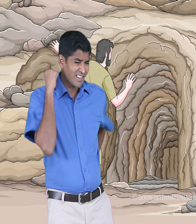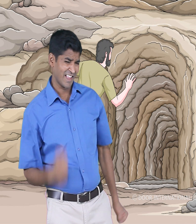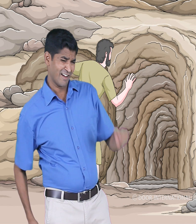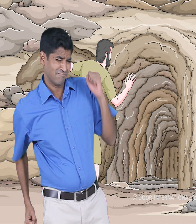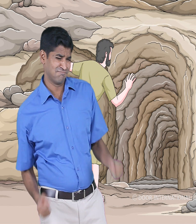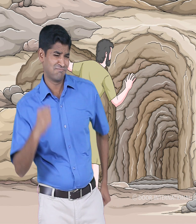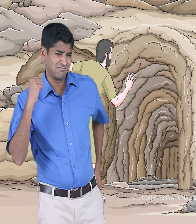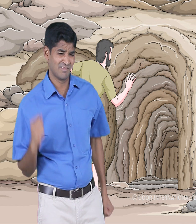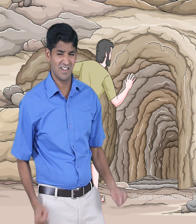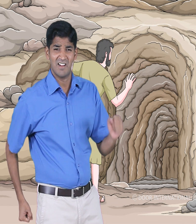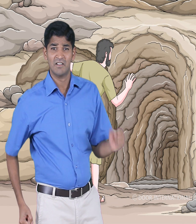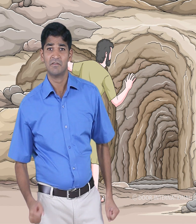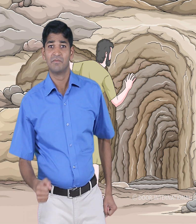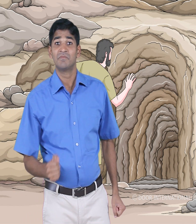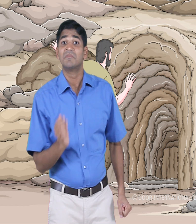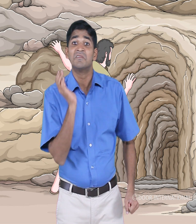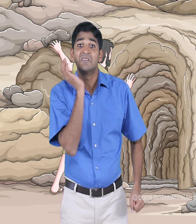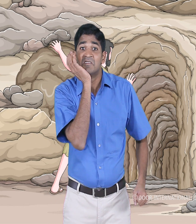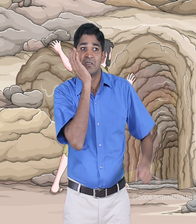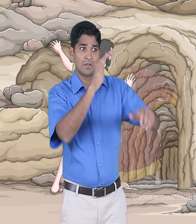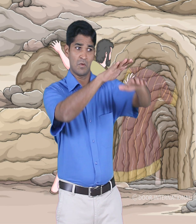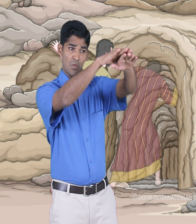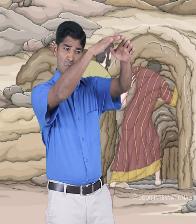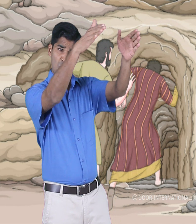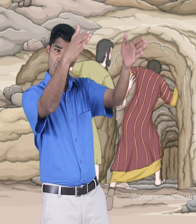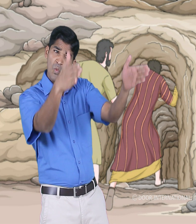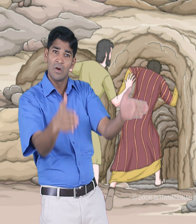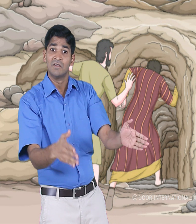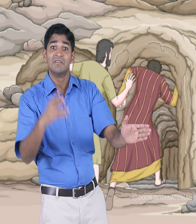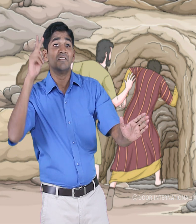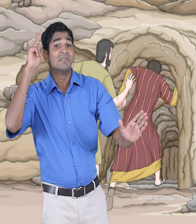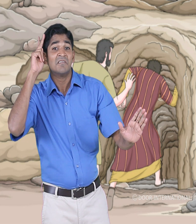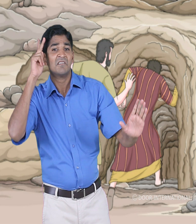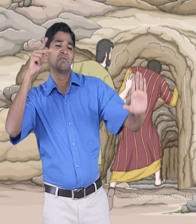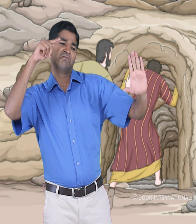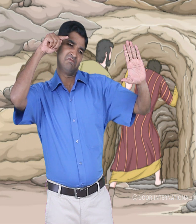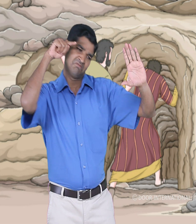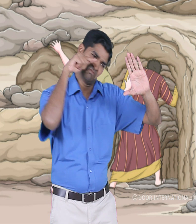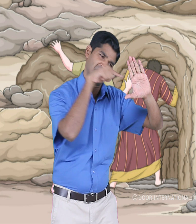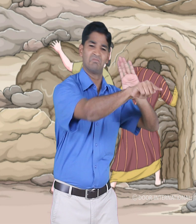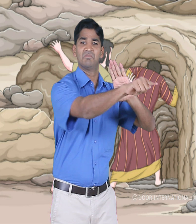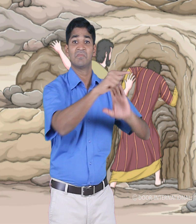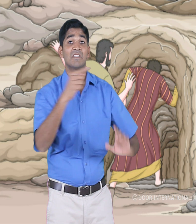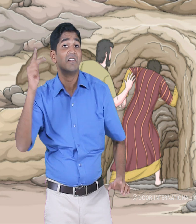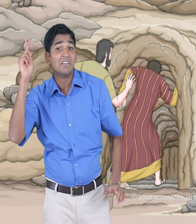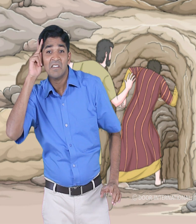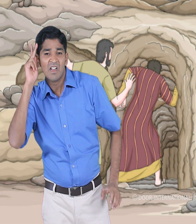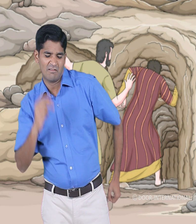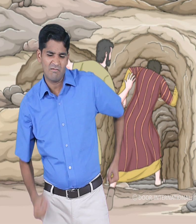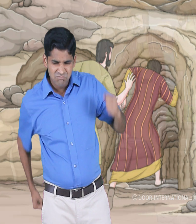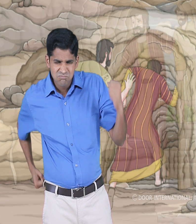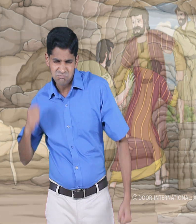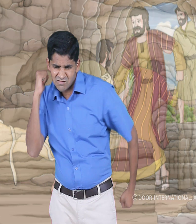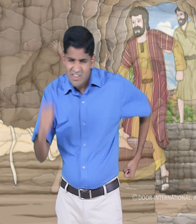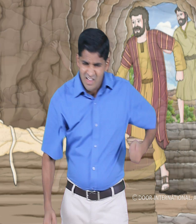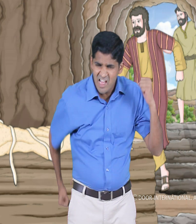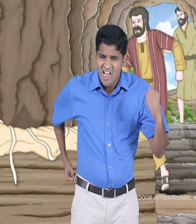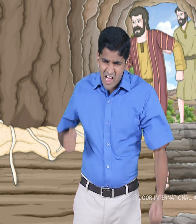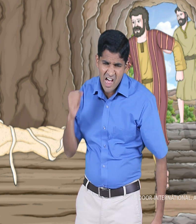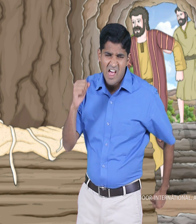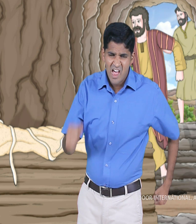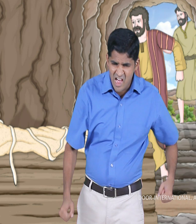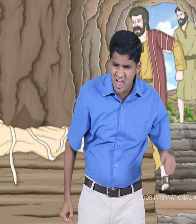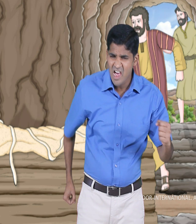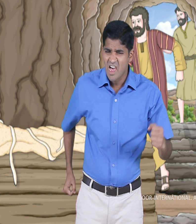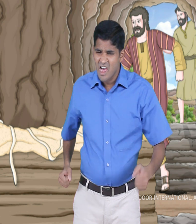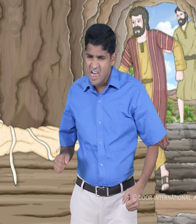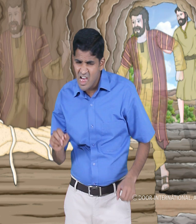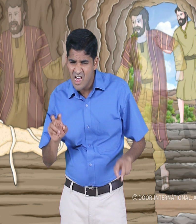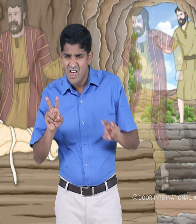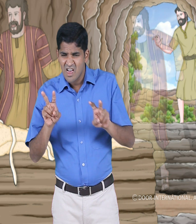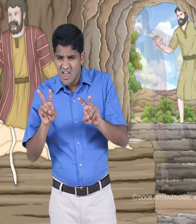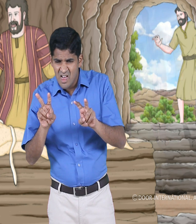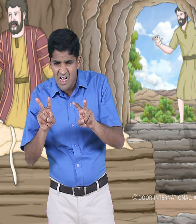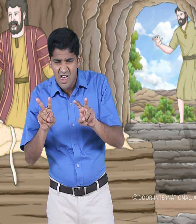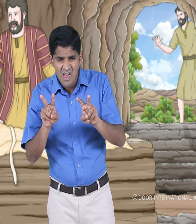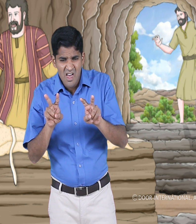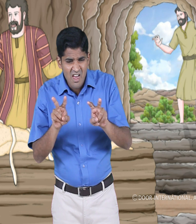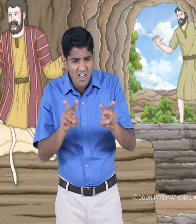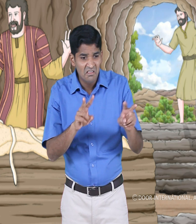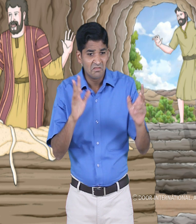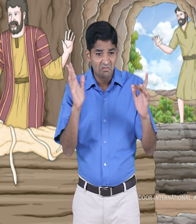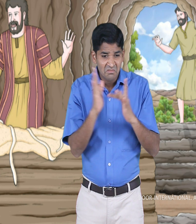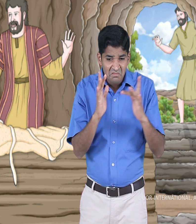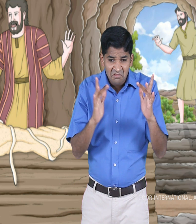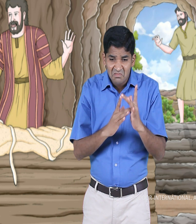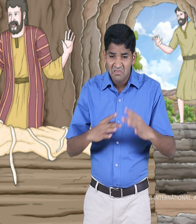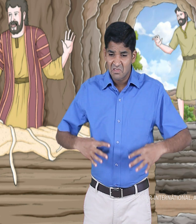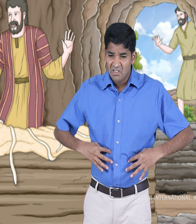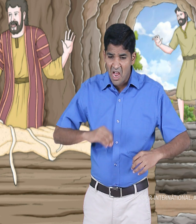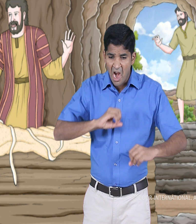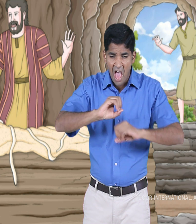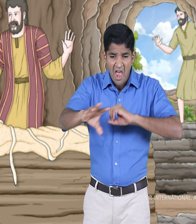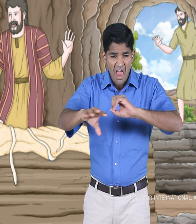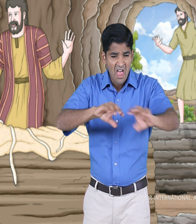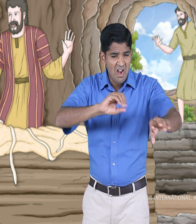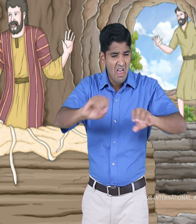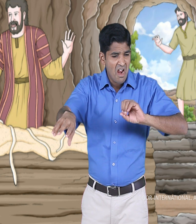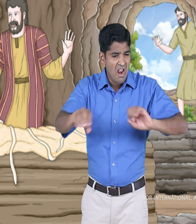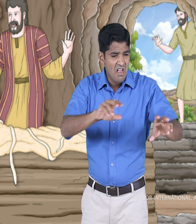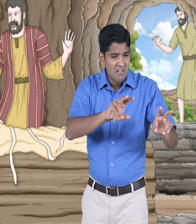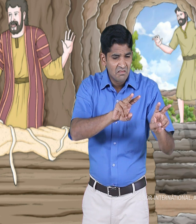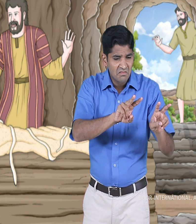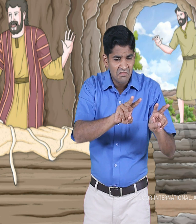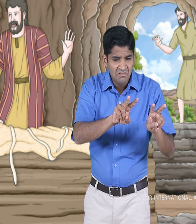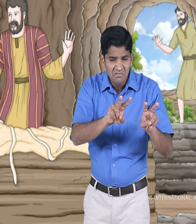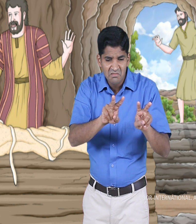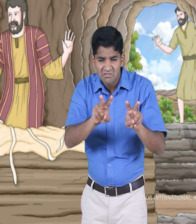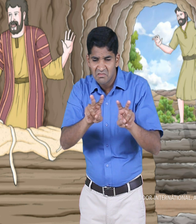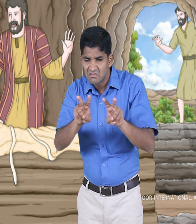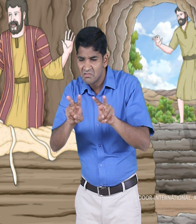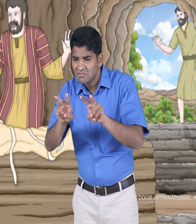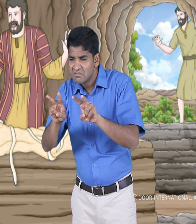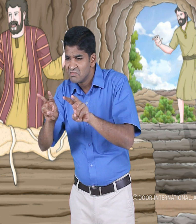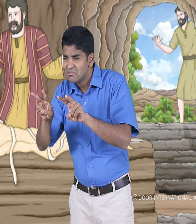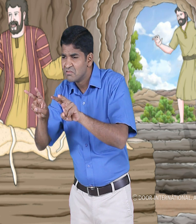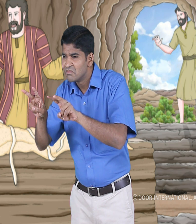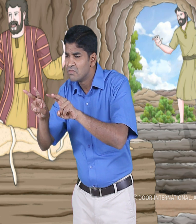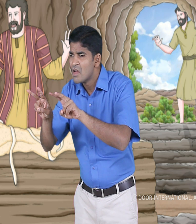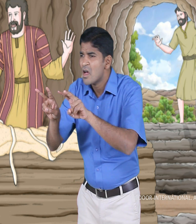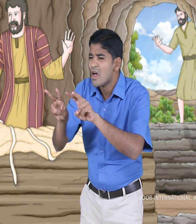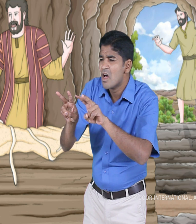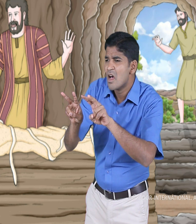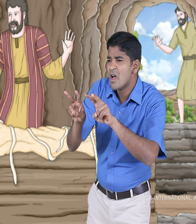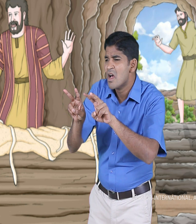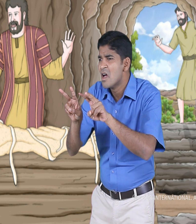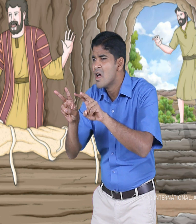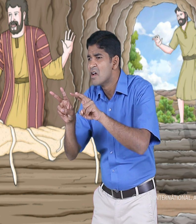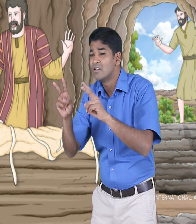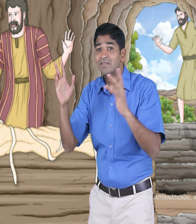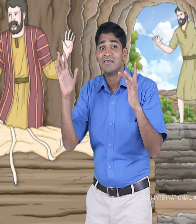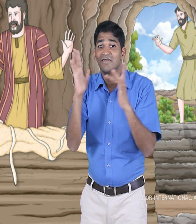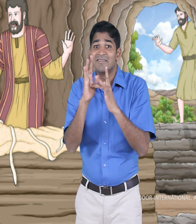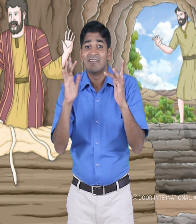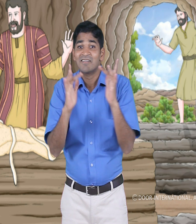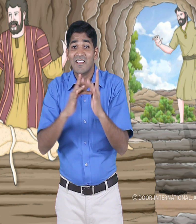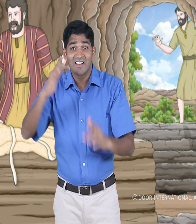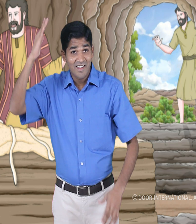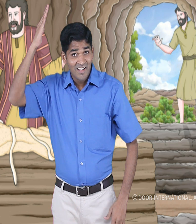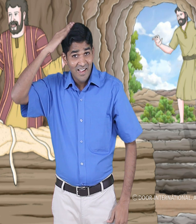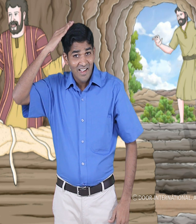He entered the tomb and saw the linen cloths lying there.